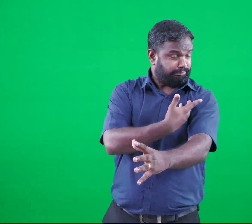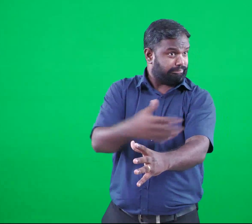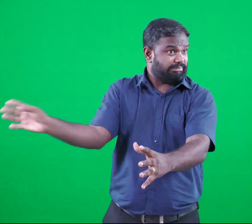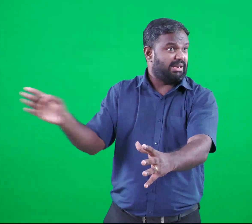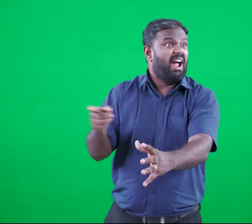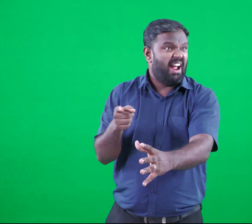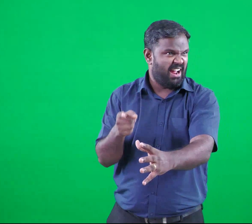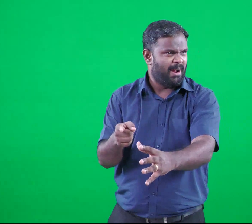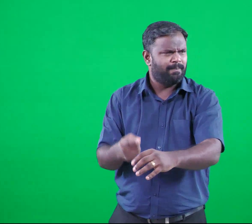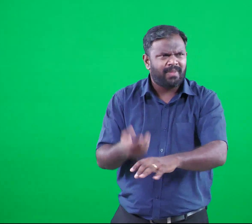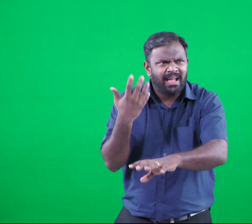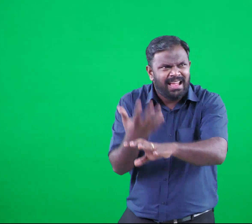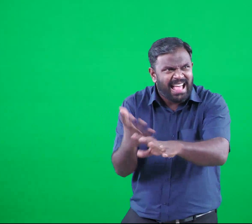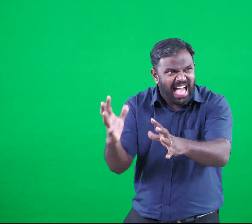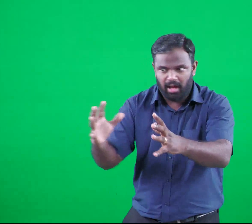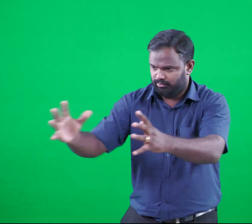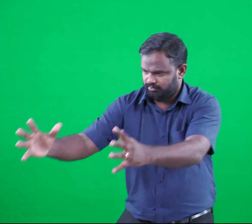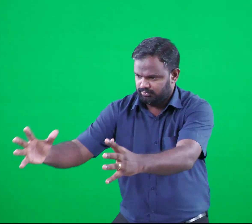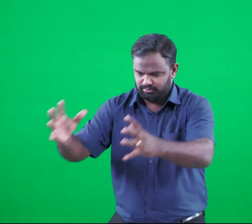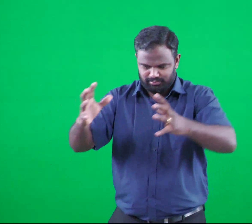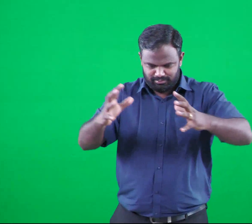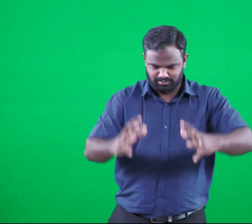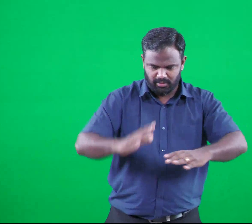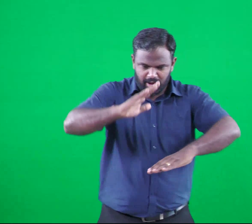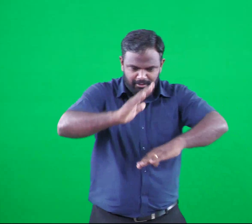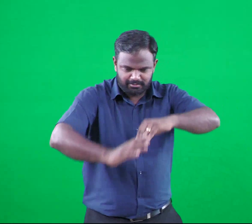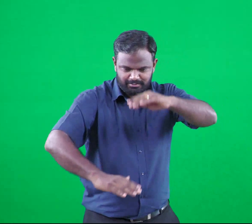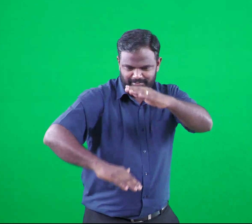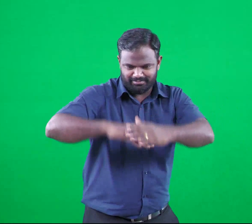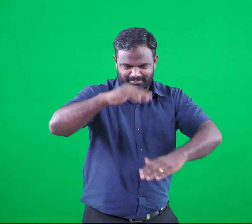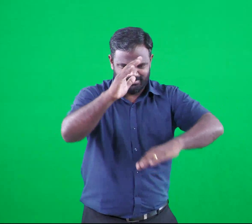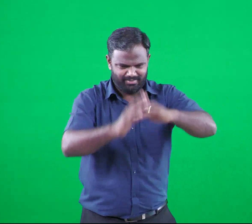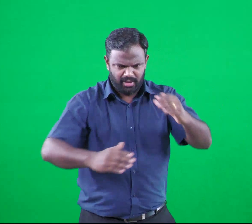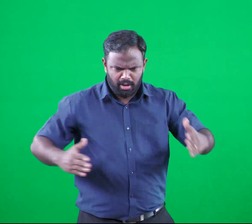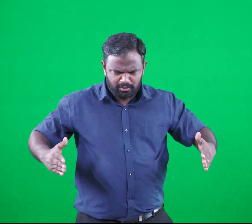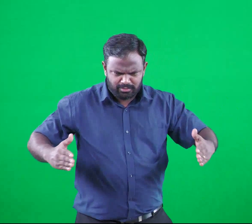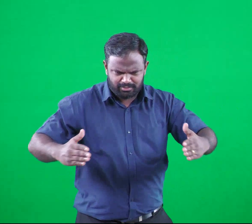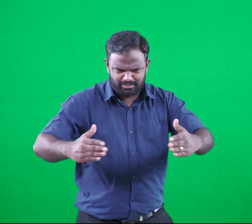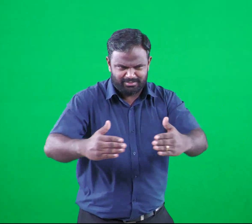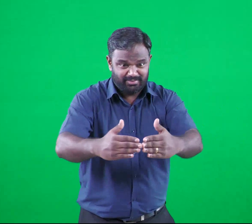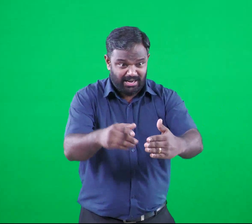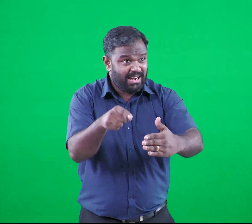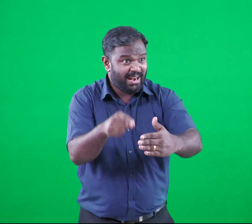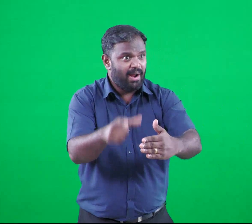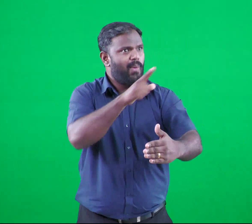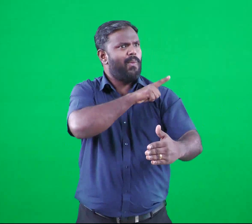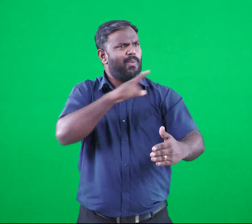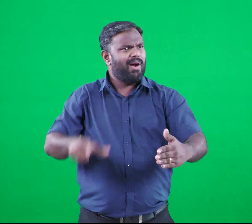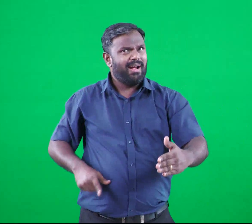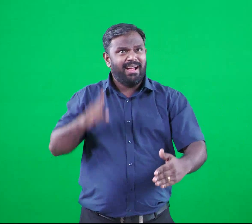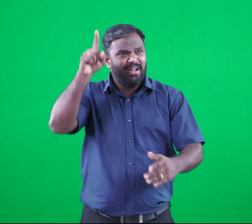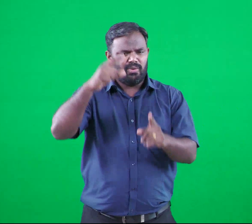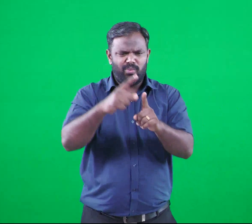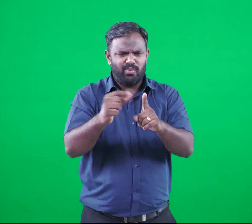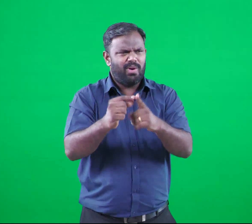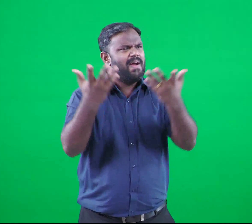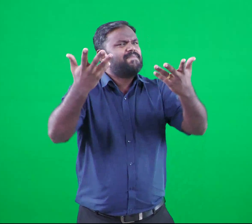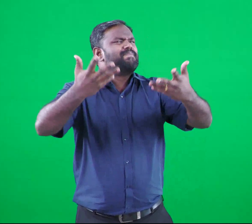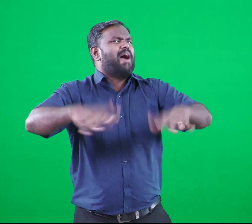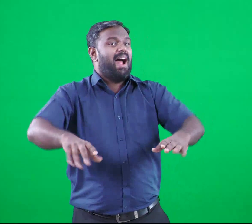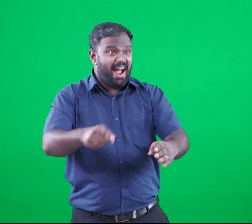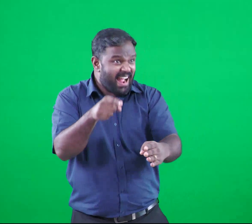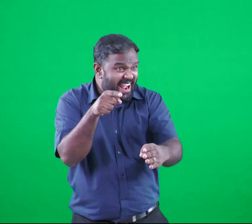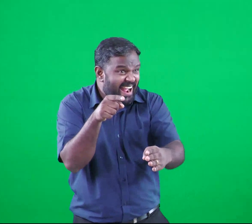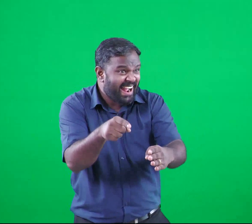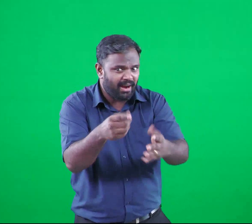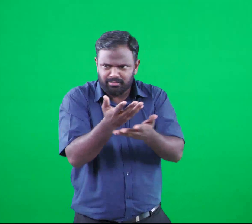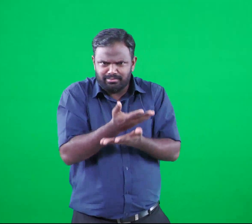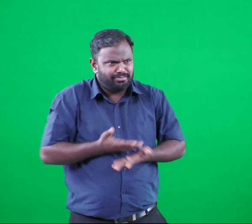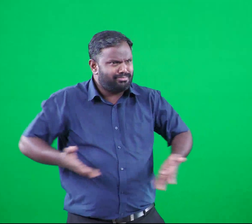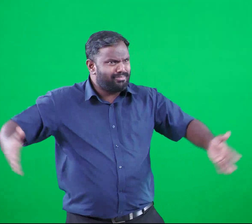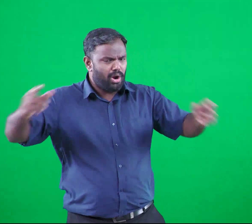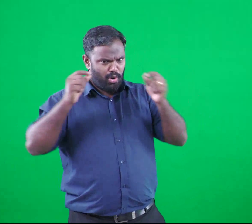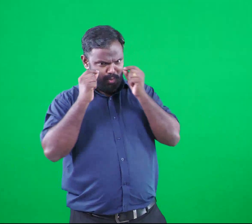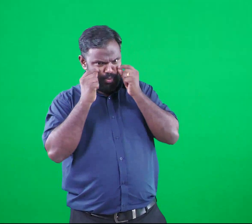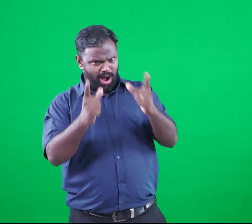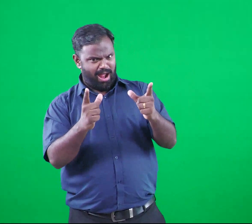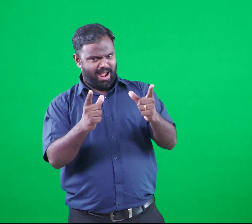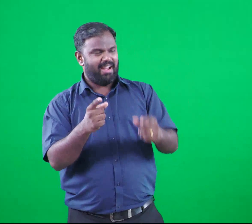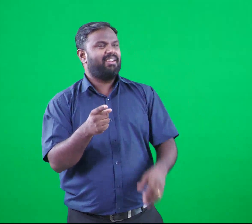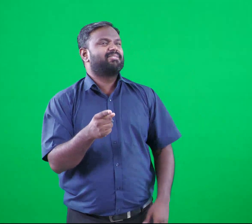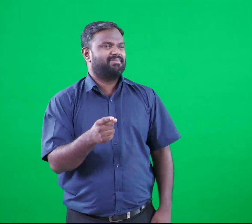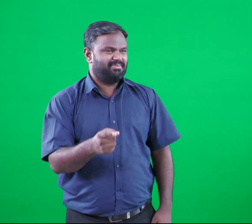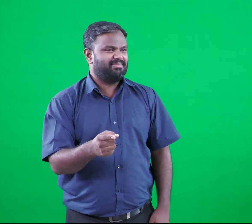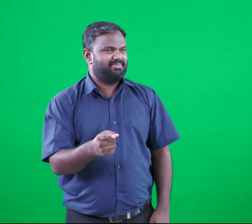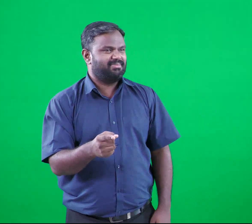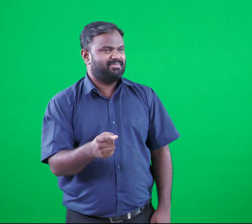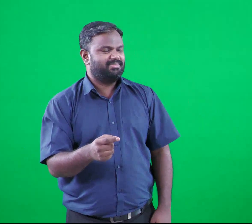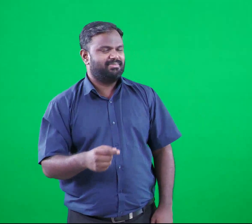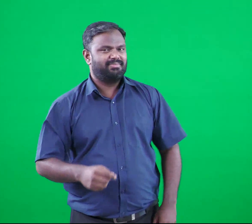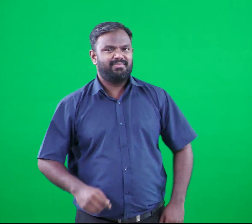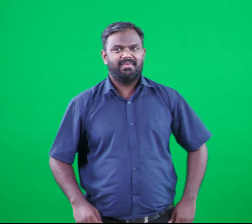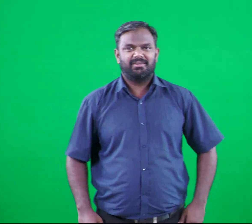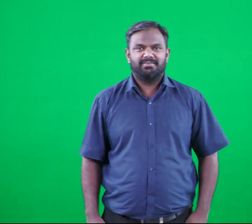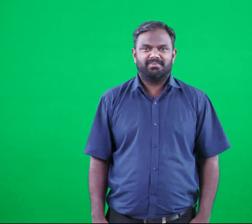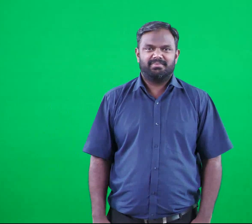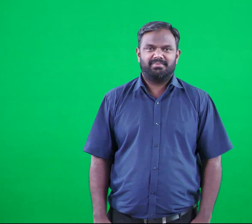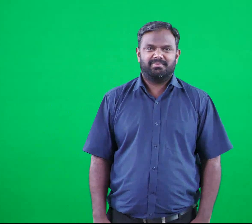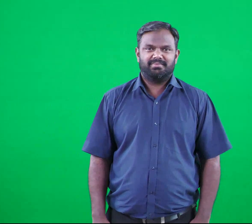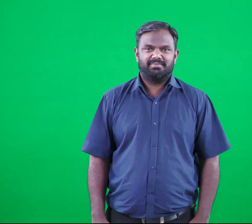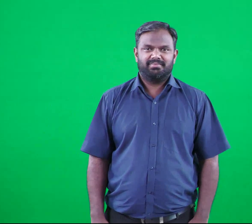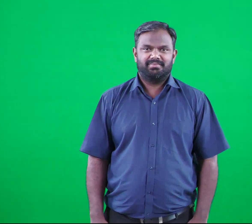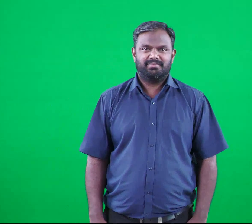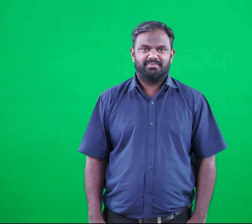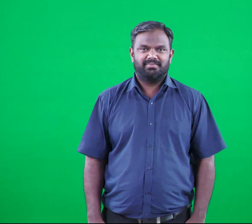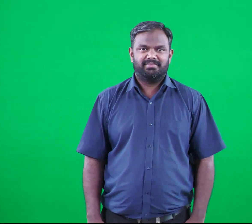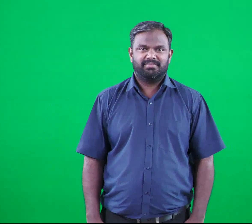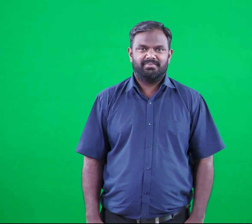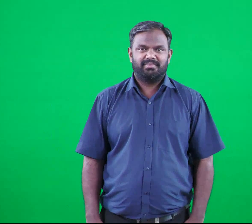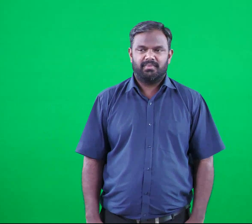This is from the Lord, and it is marvelous in our eyes '?"